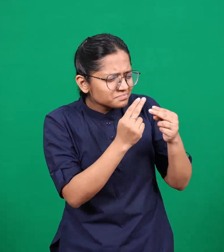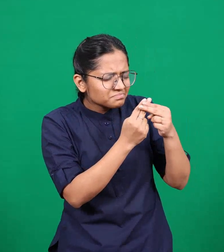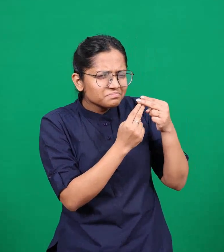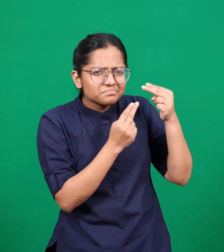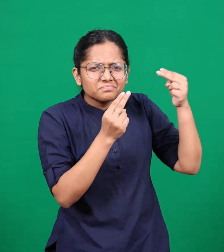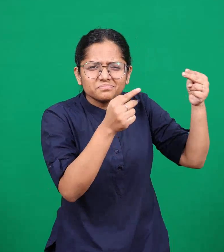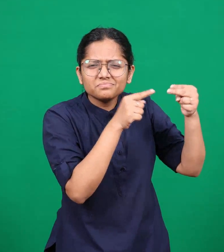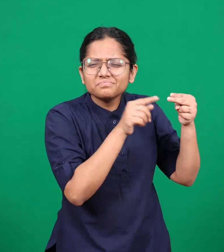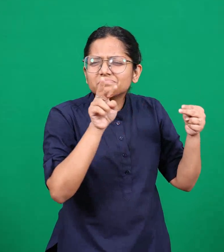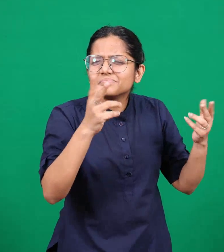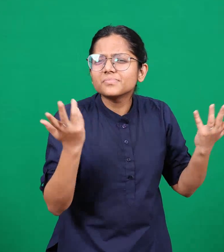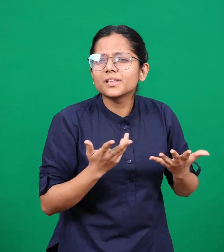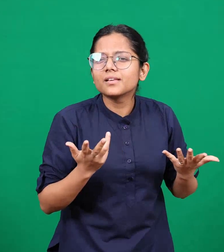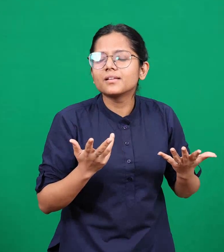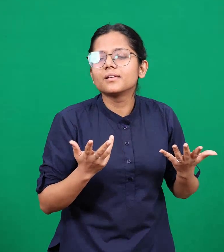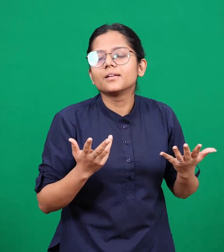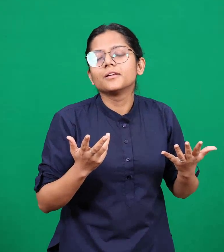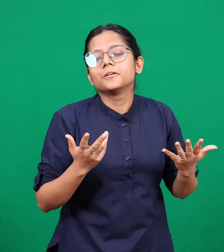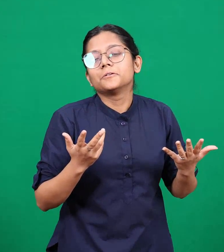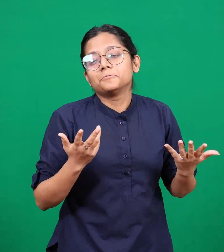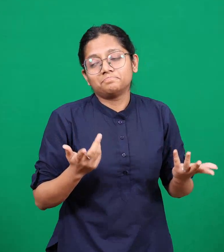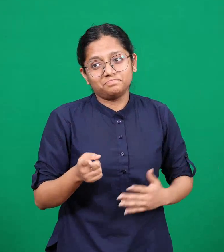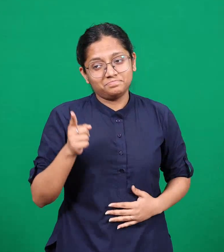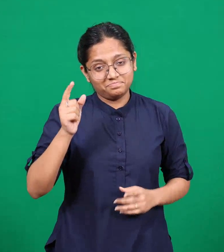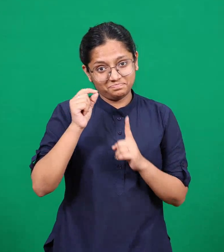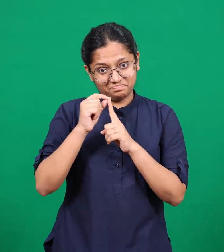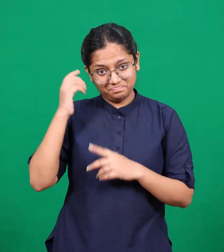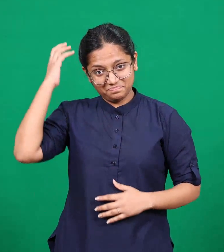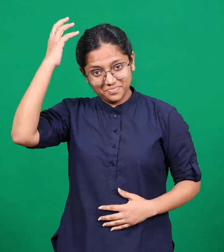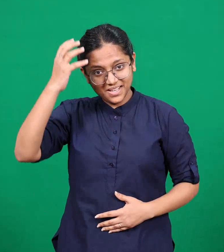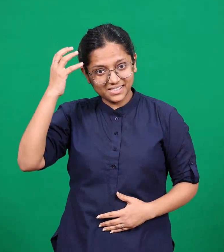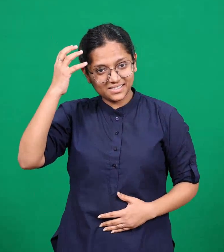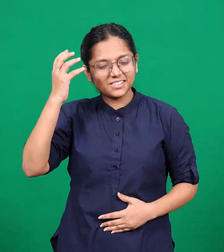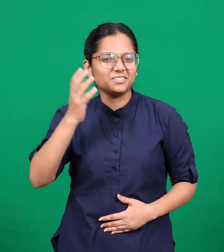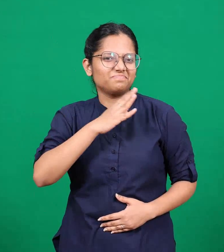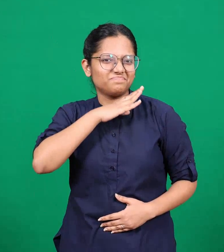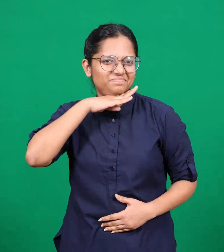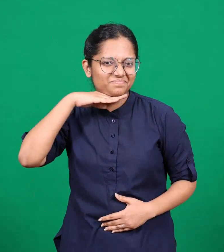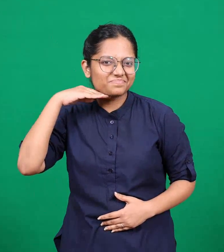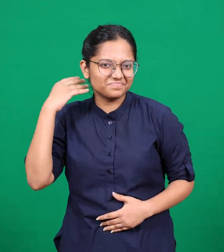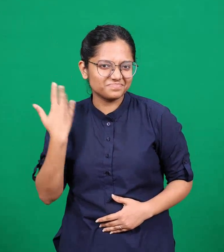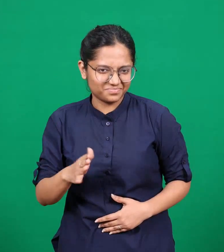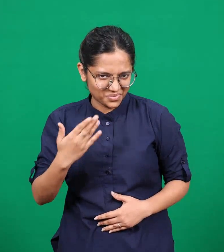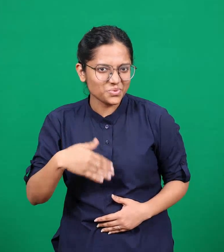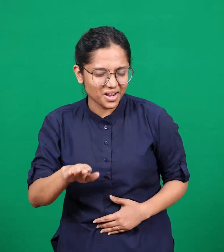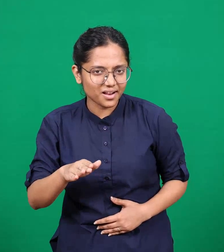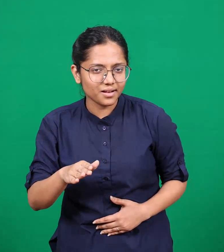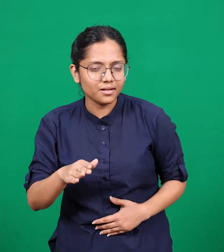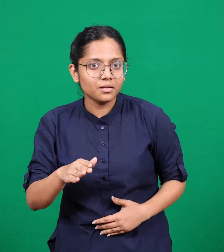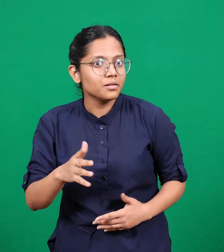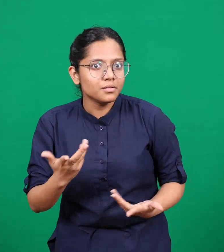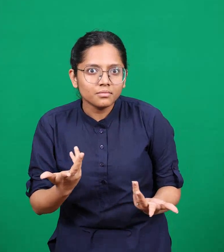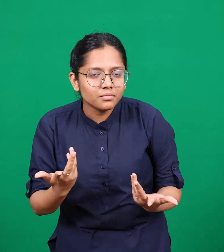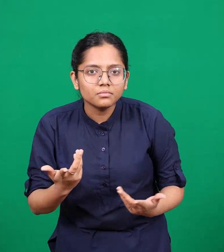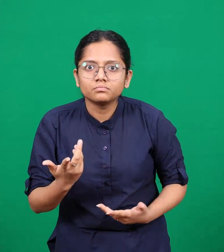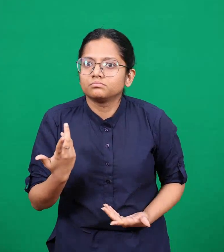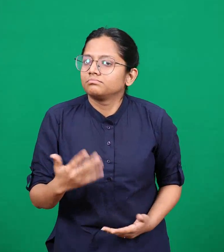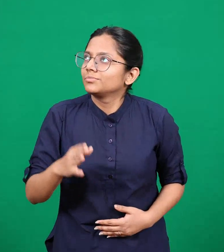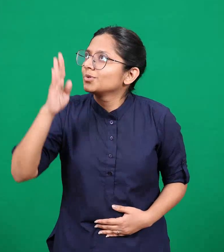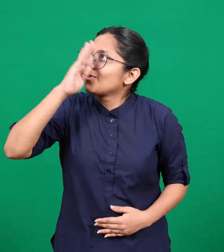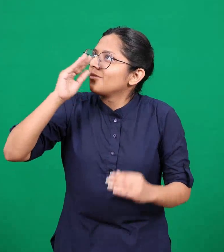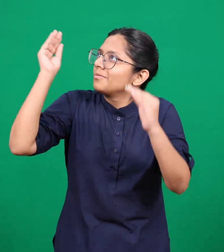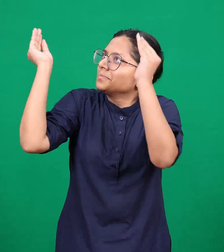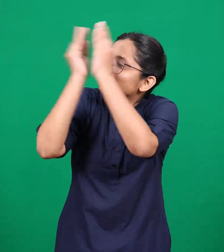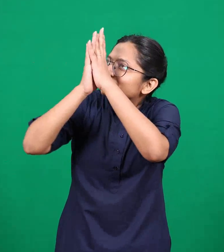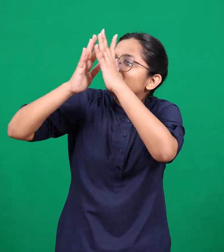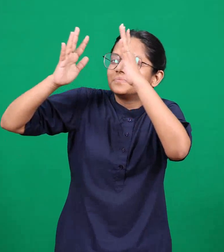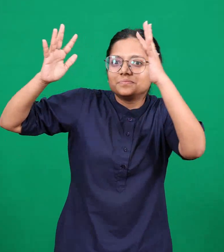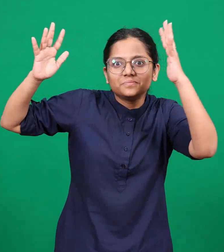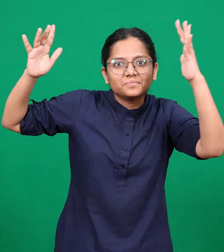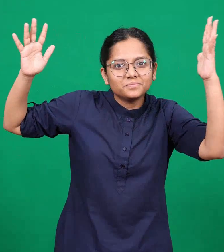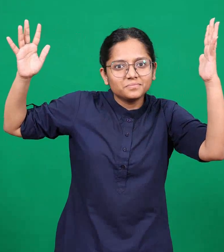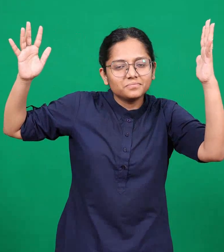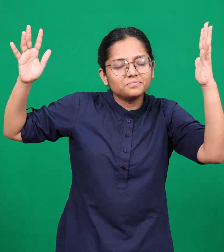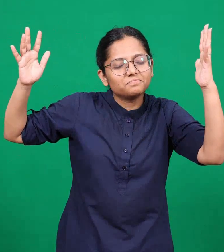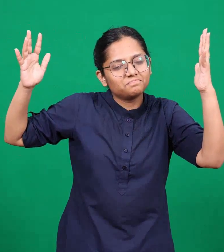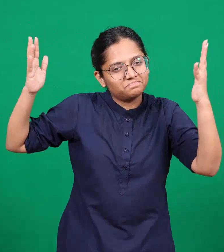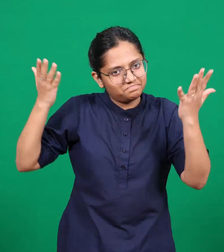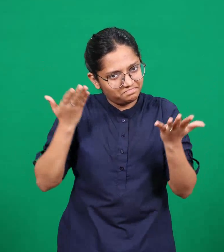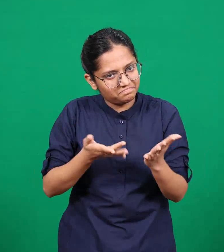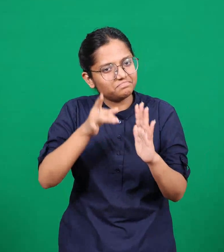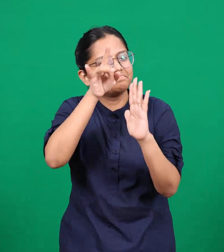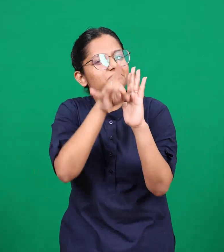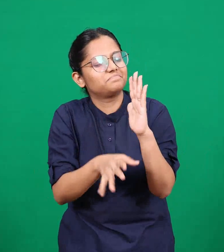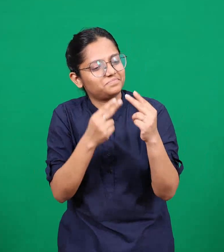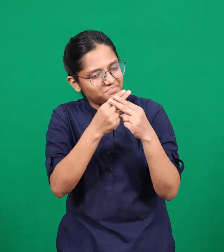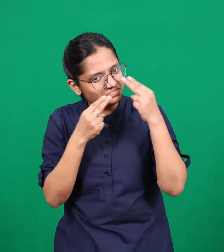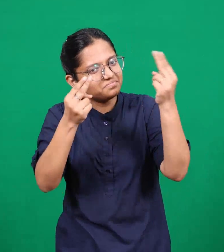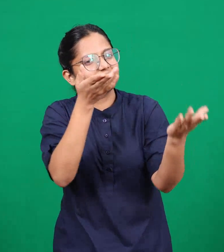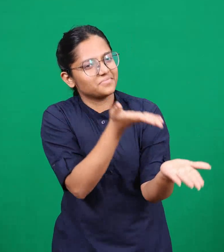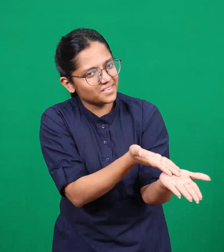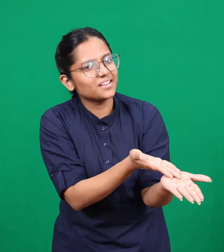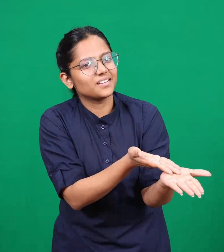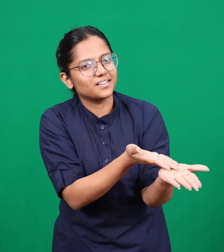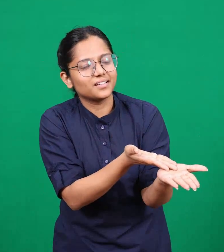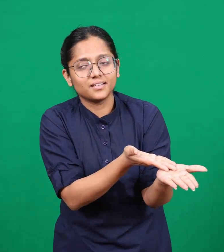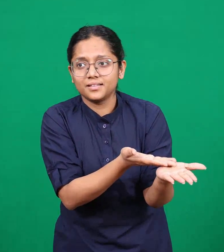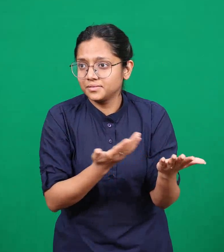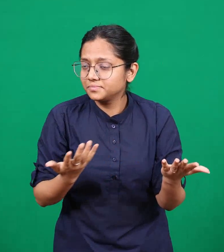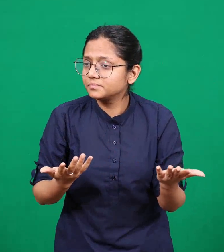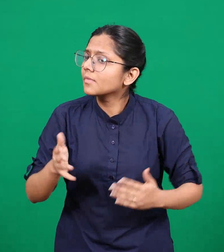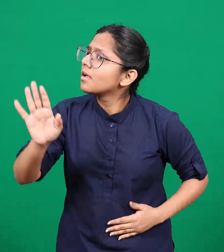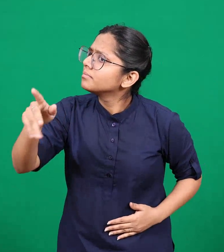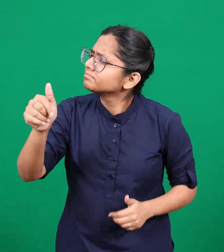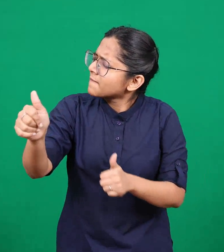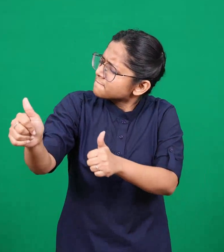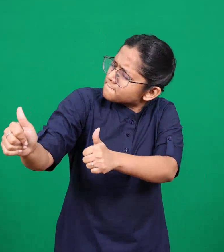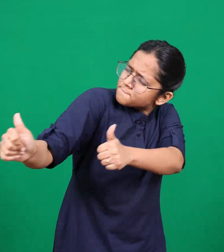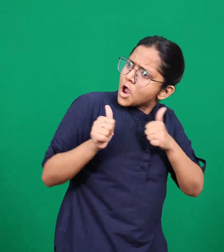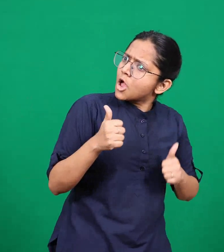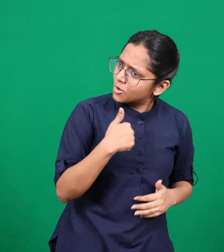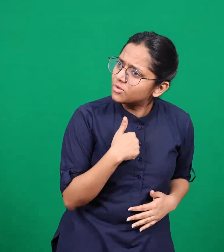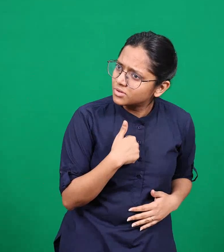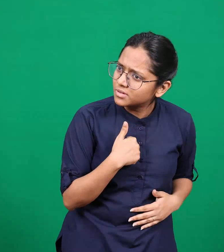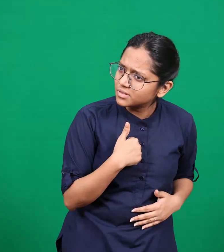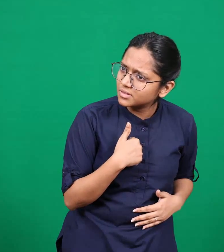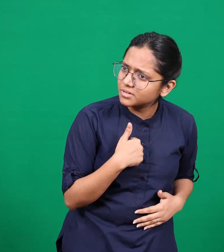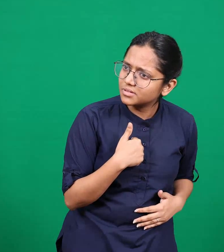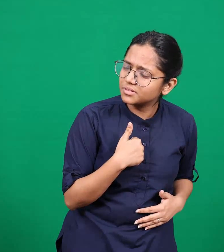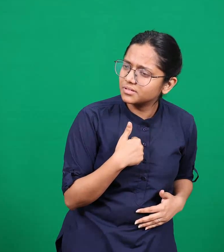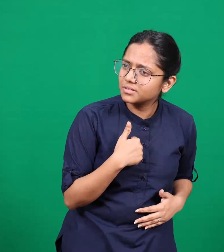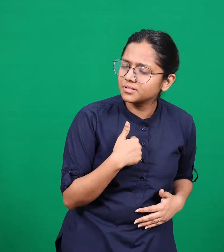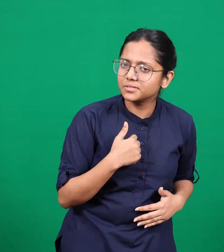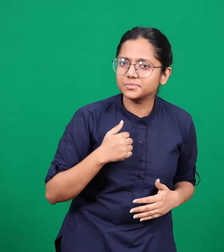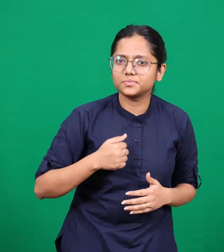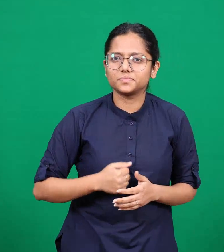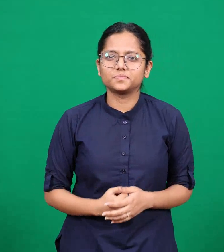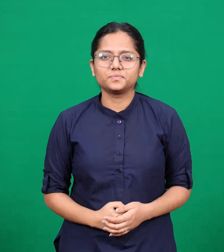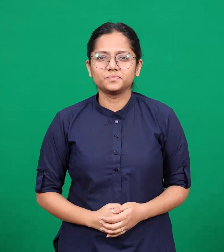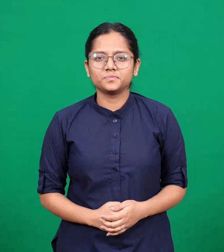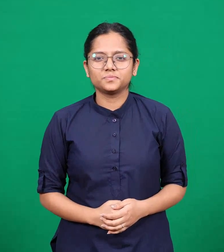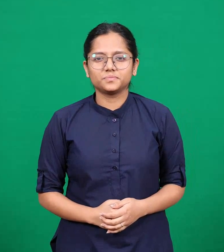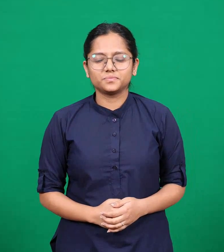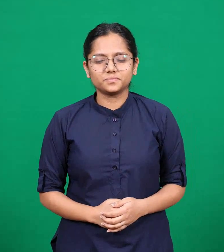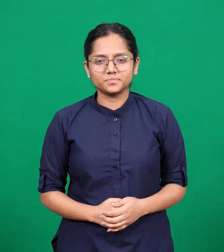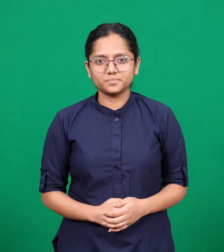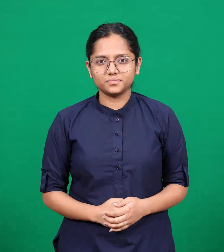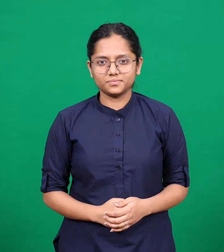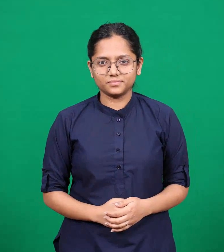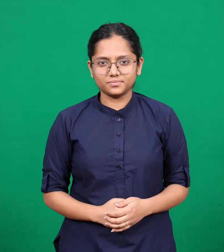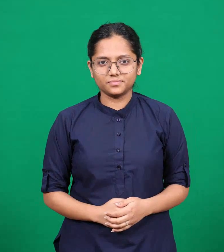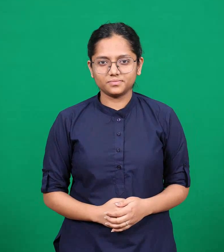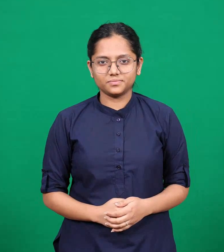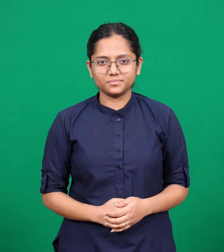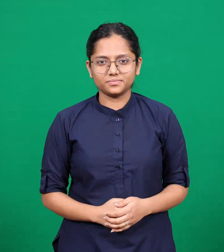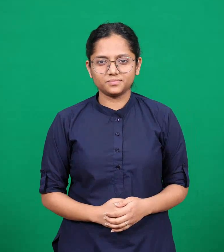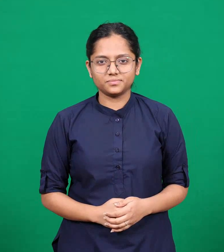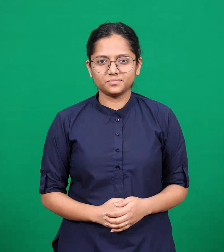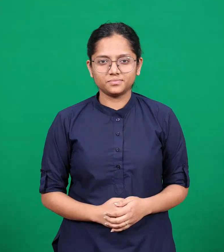Jesus said this to indicate the kind of death by which Peter would glorify God. And after He had said this, He told him, "Follow Me."